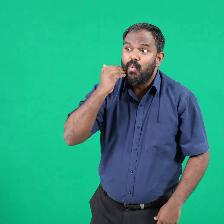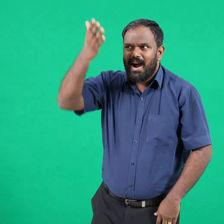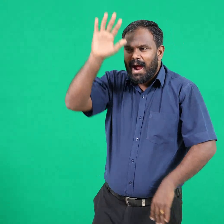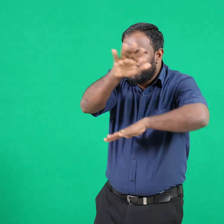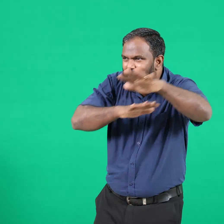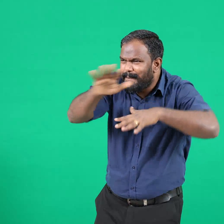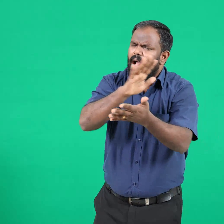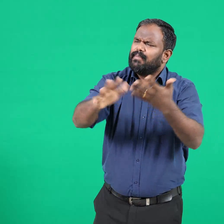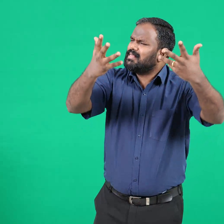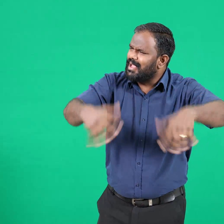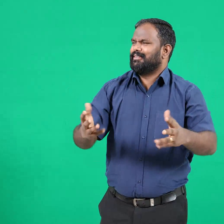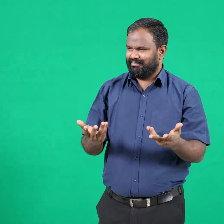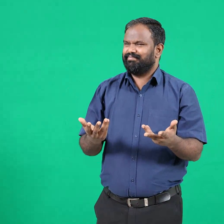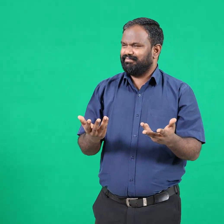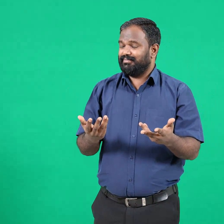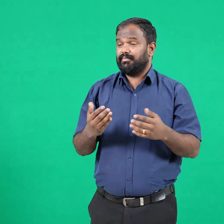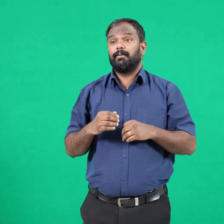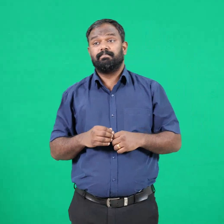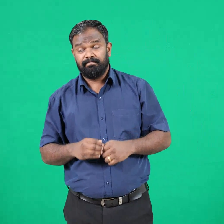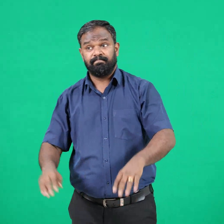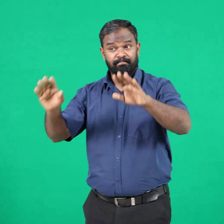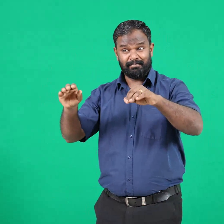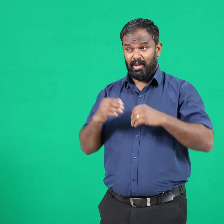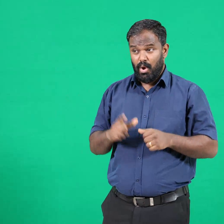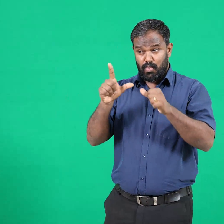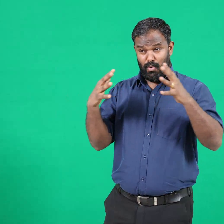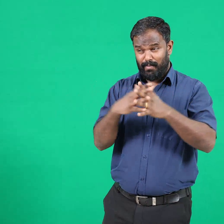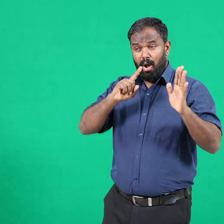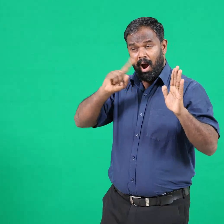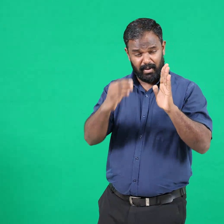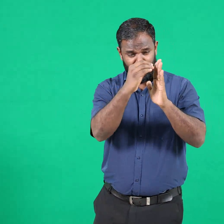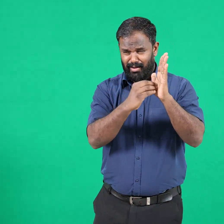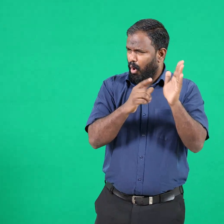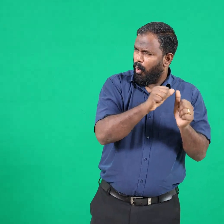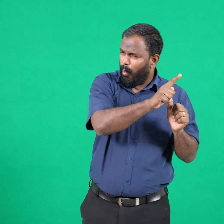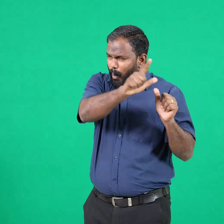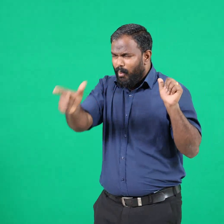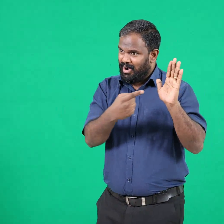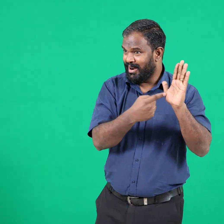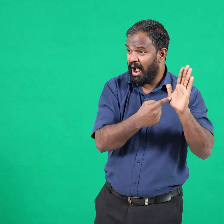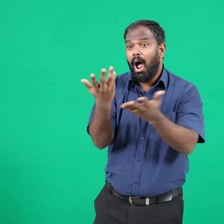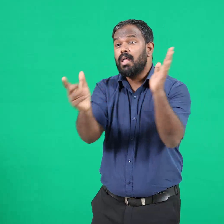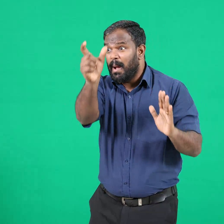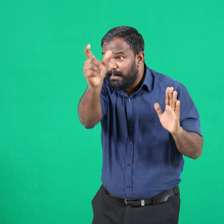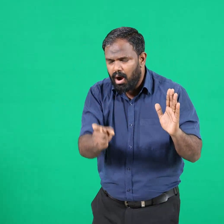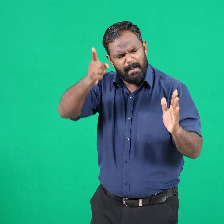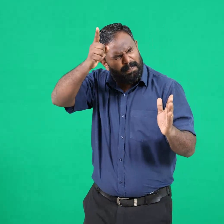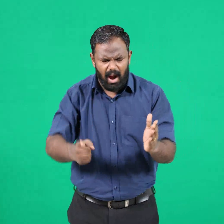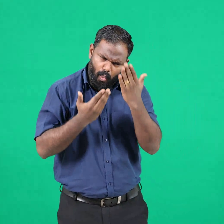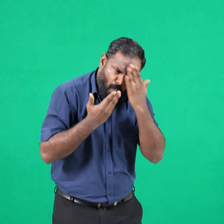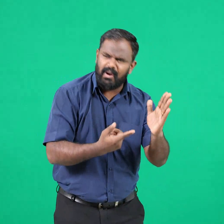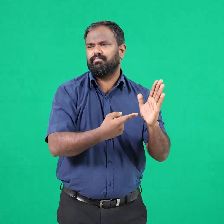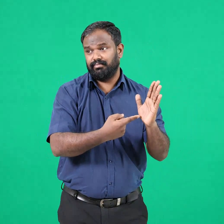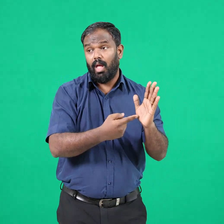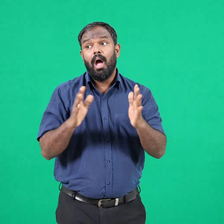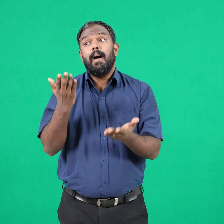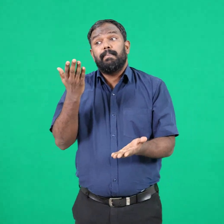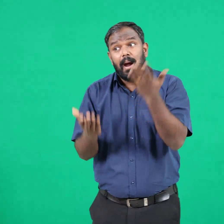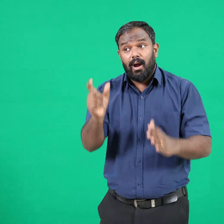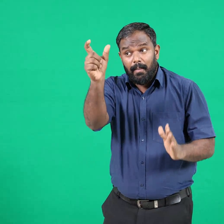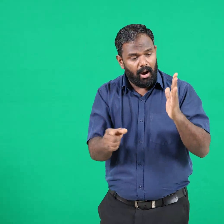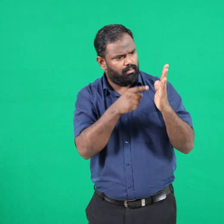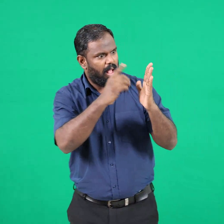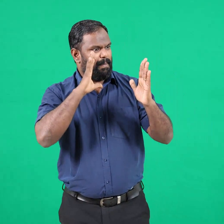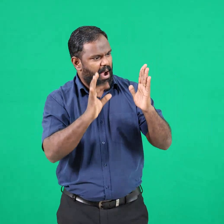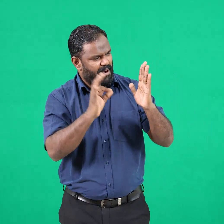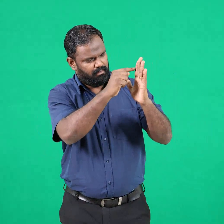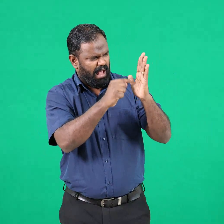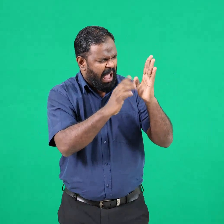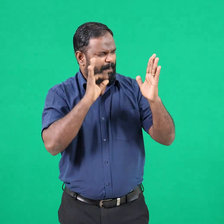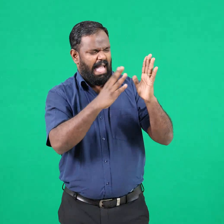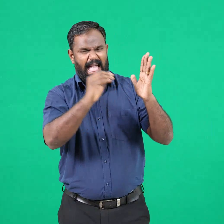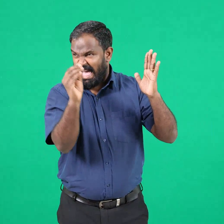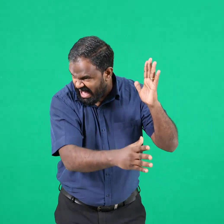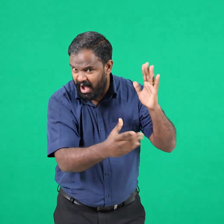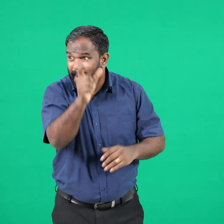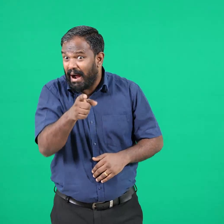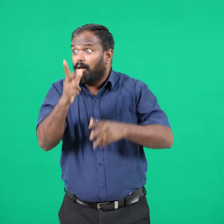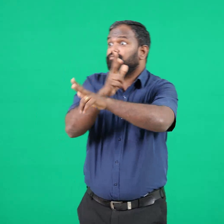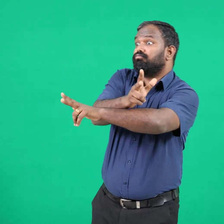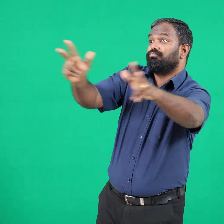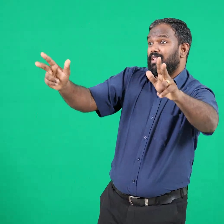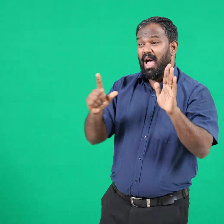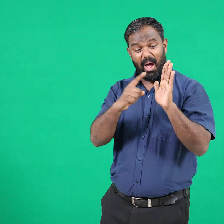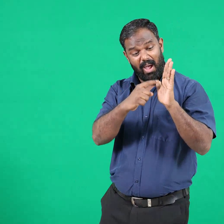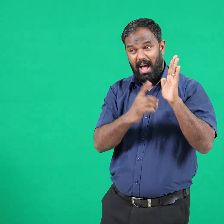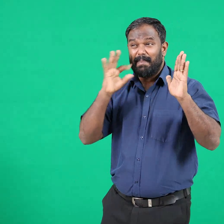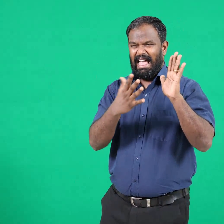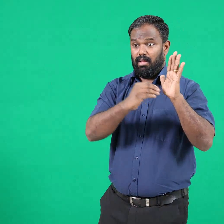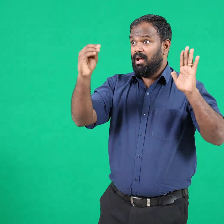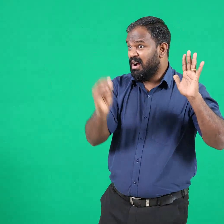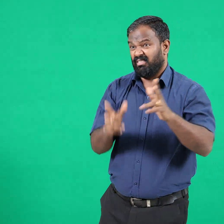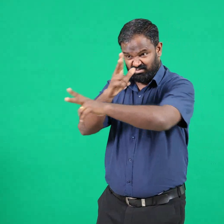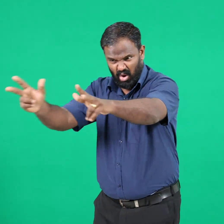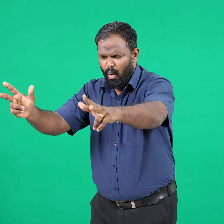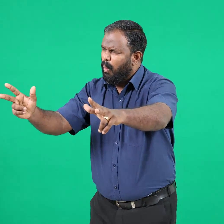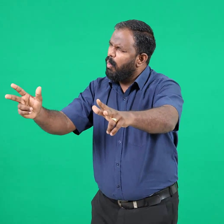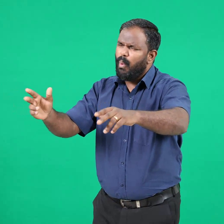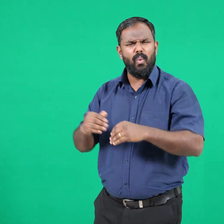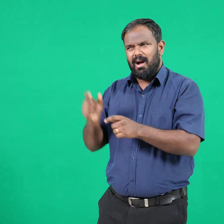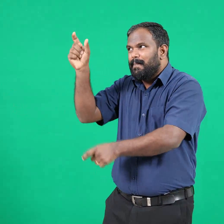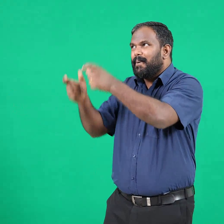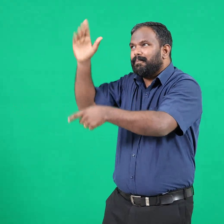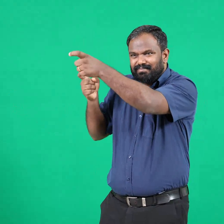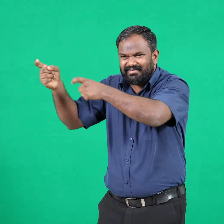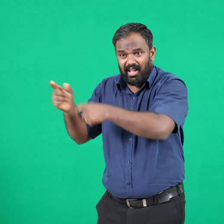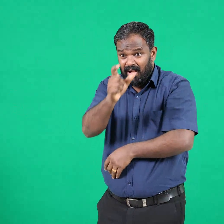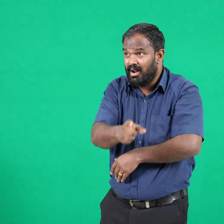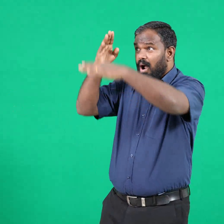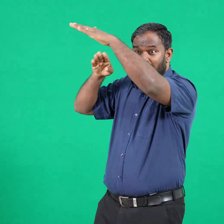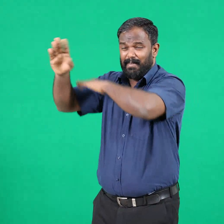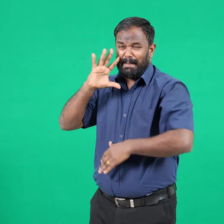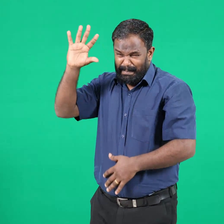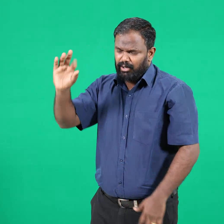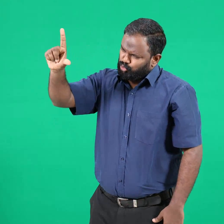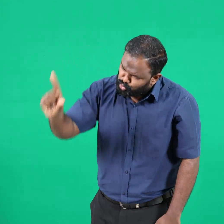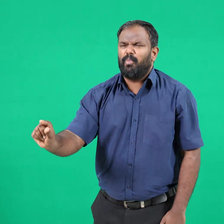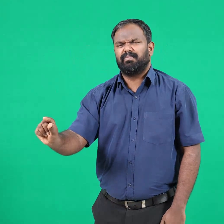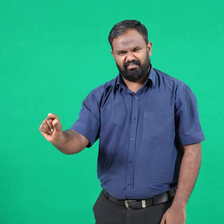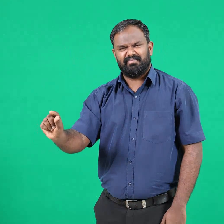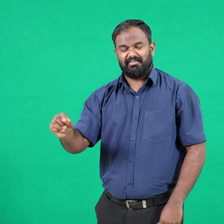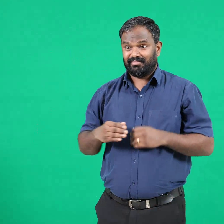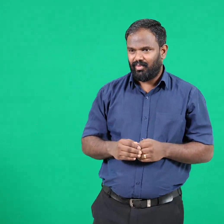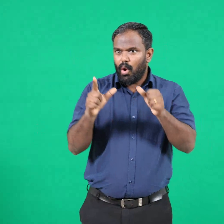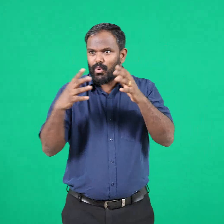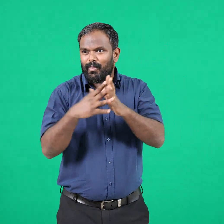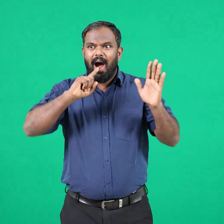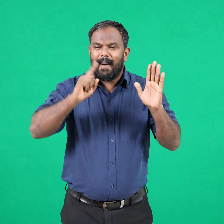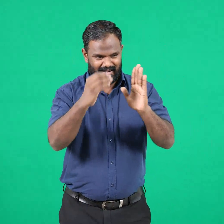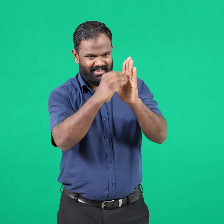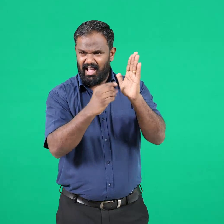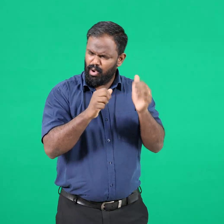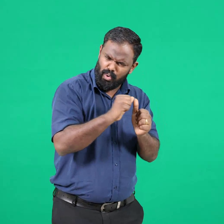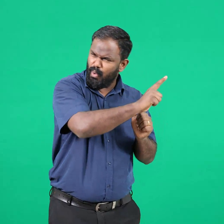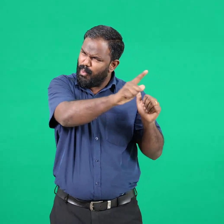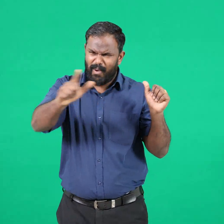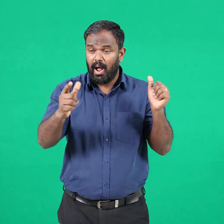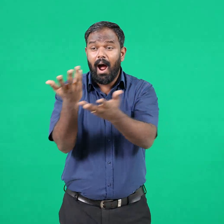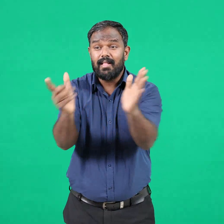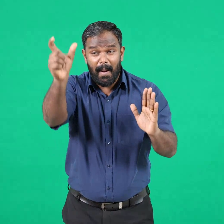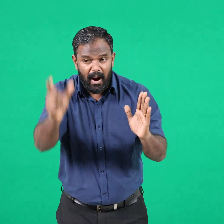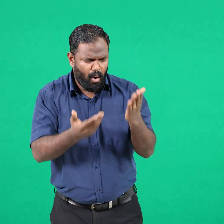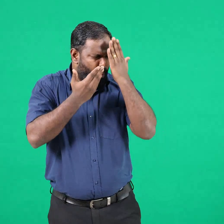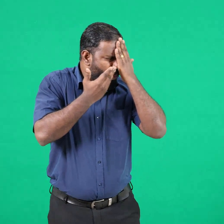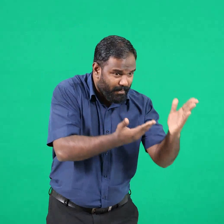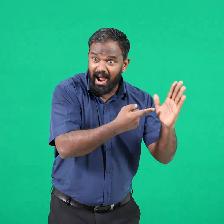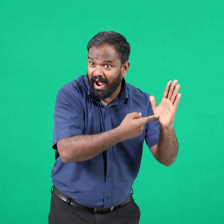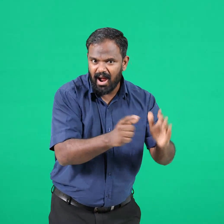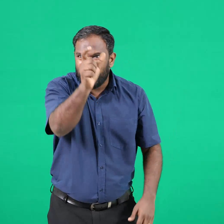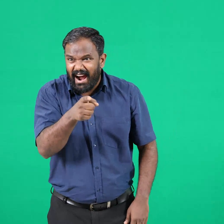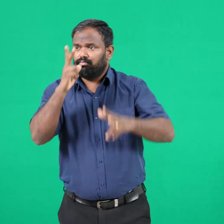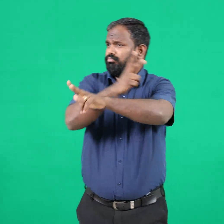So then, whoever breaks one of the least of these commandments and teaches others to do likewise will be called least in the kingdom of heaven;